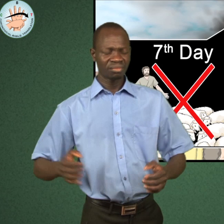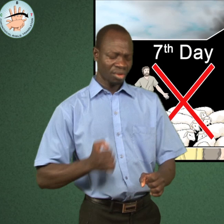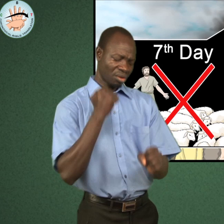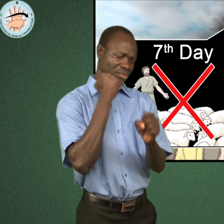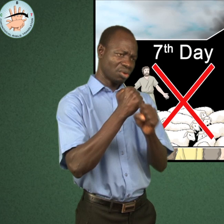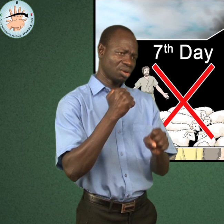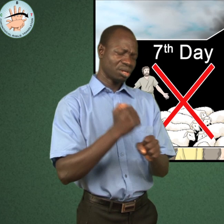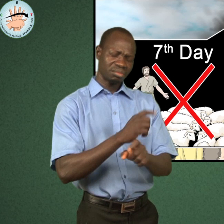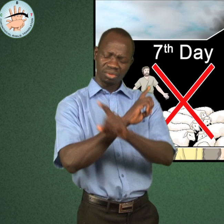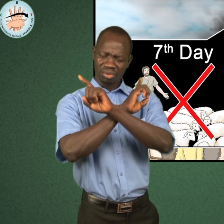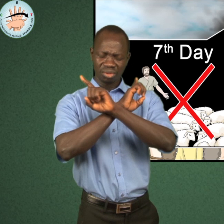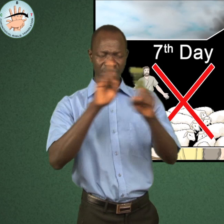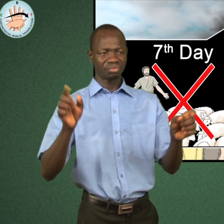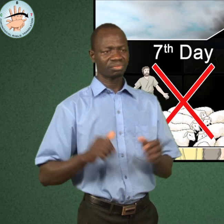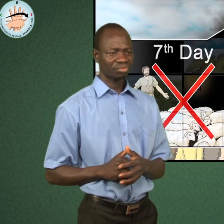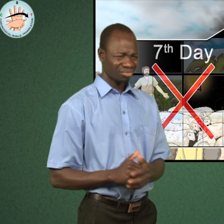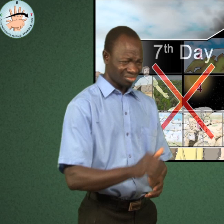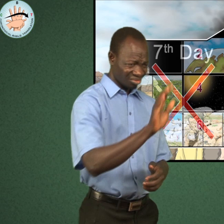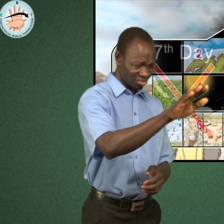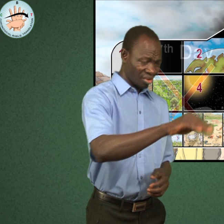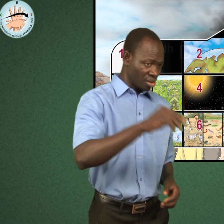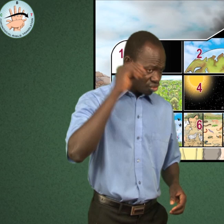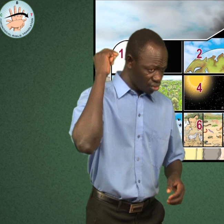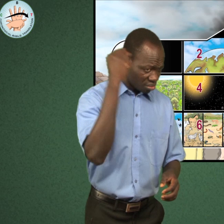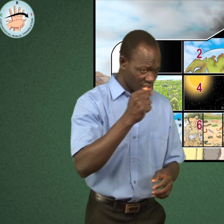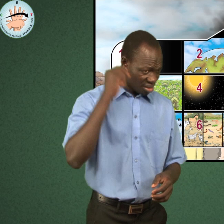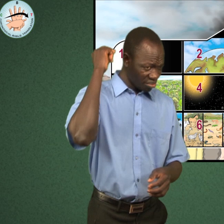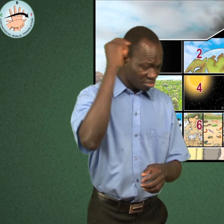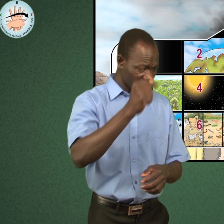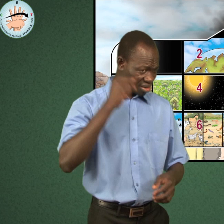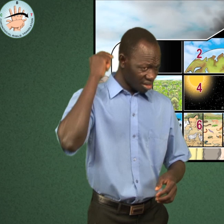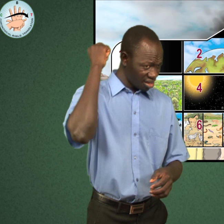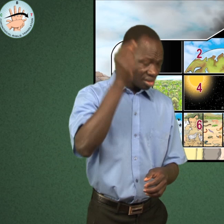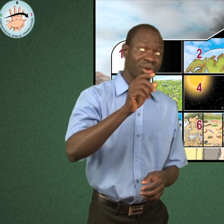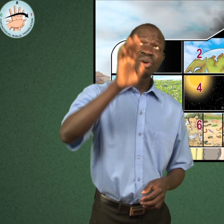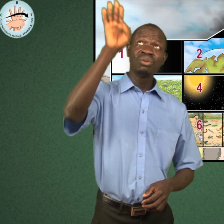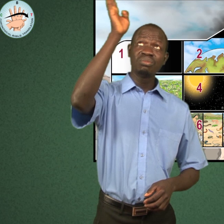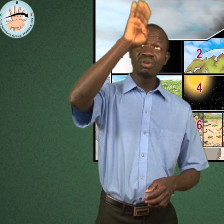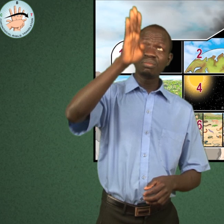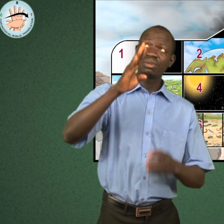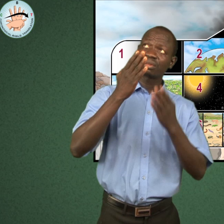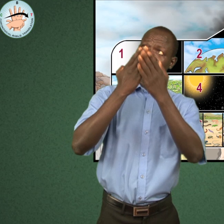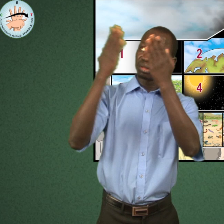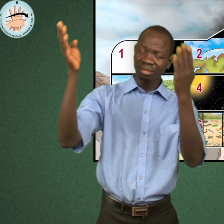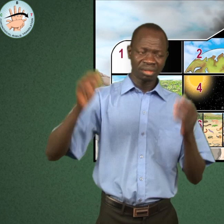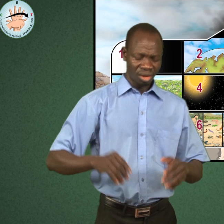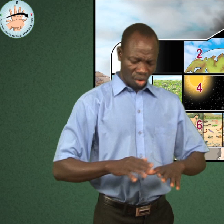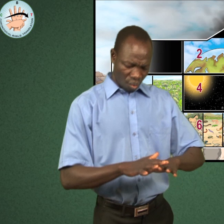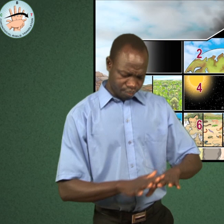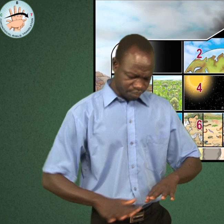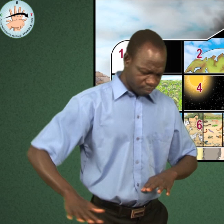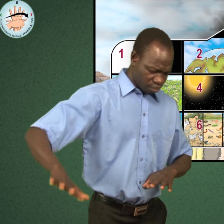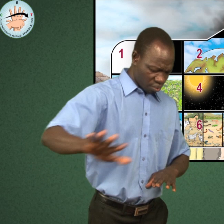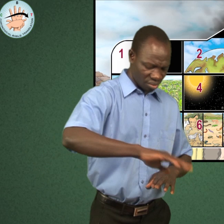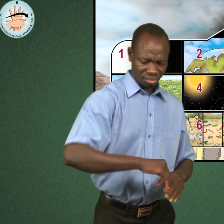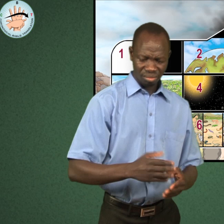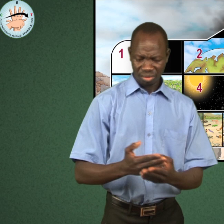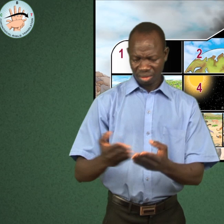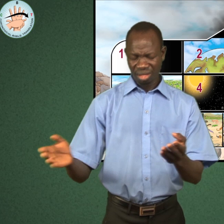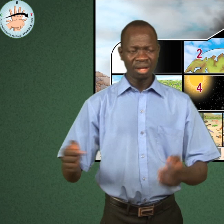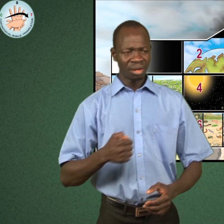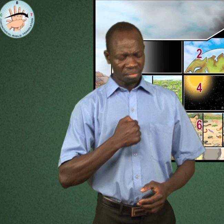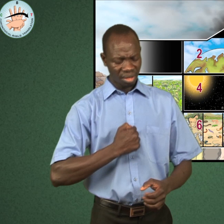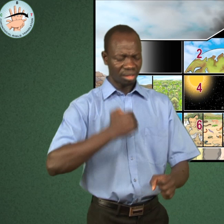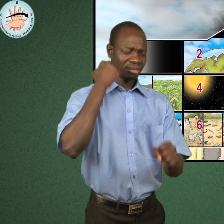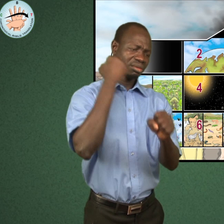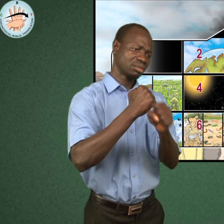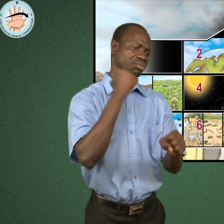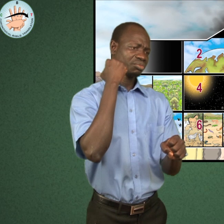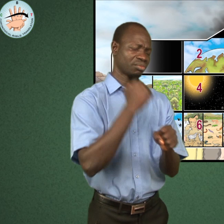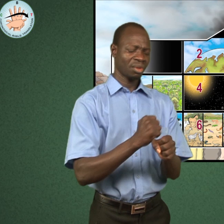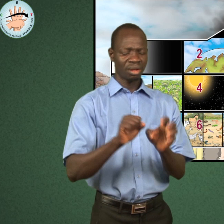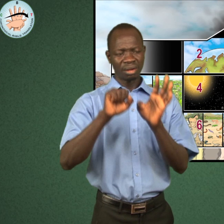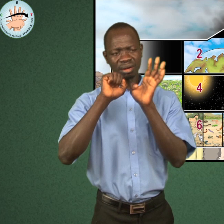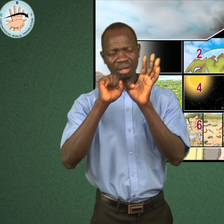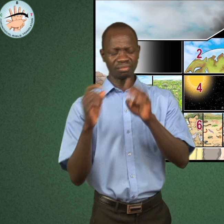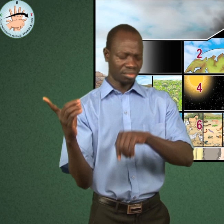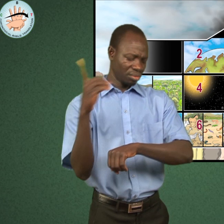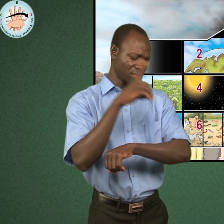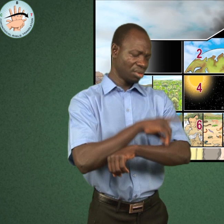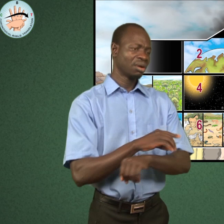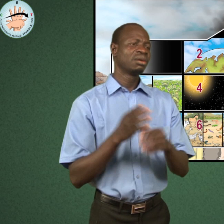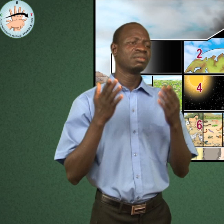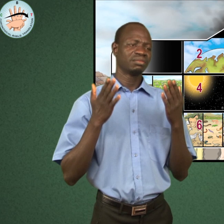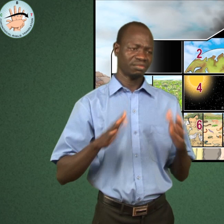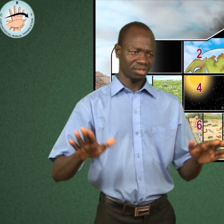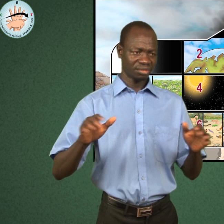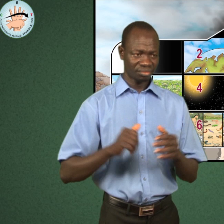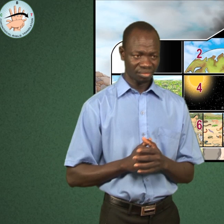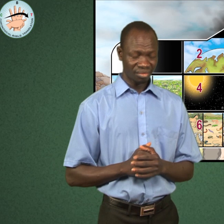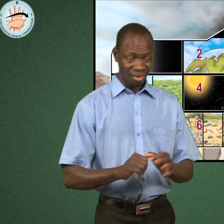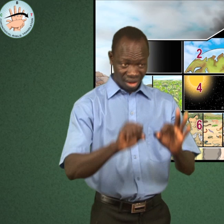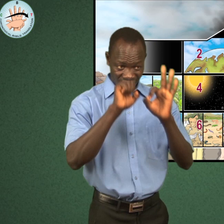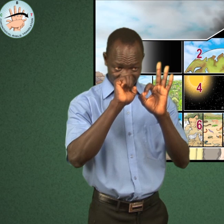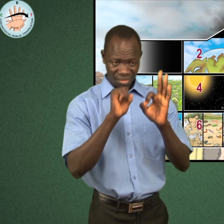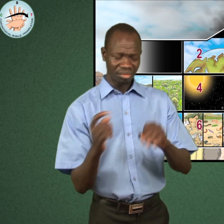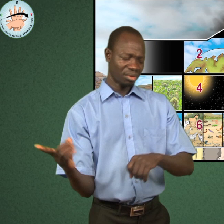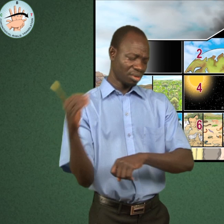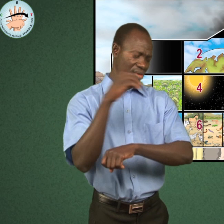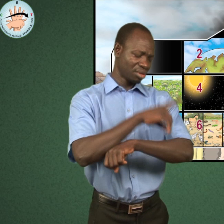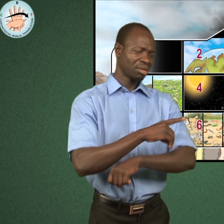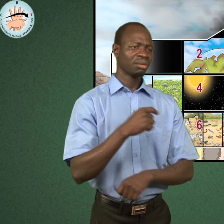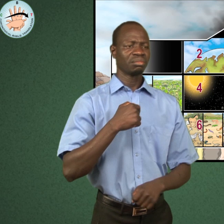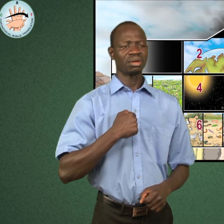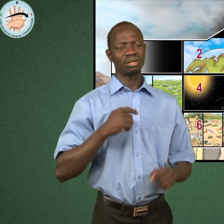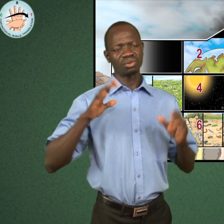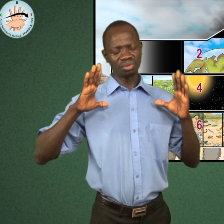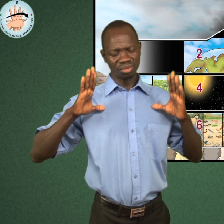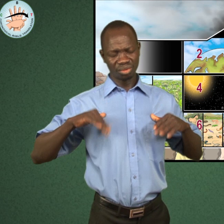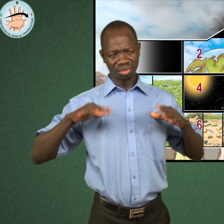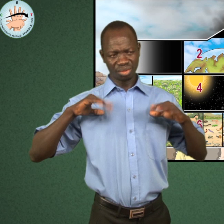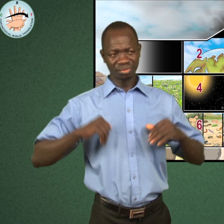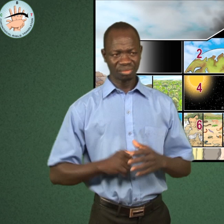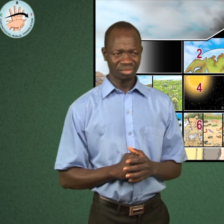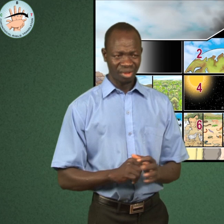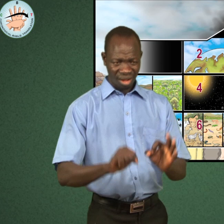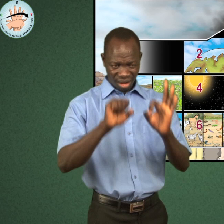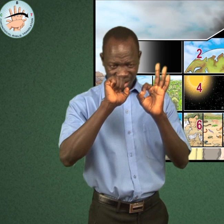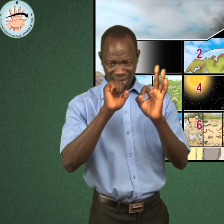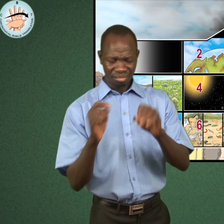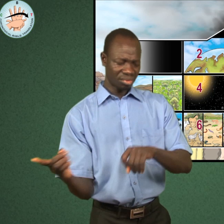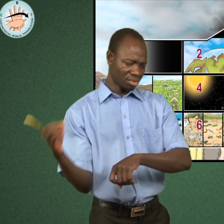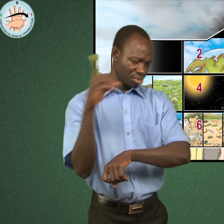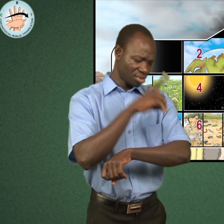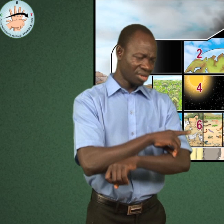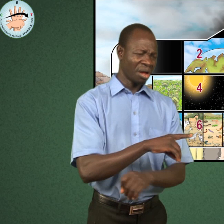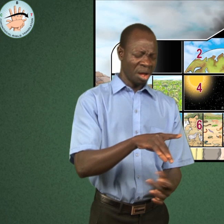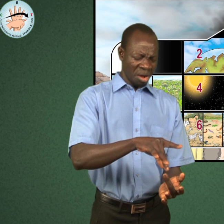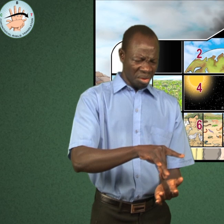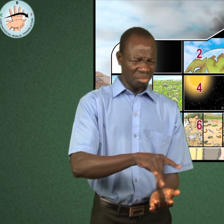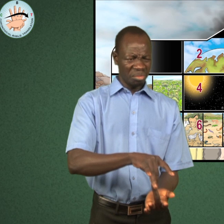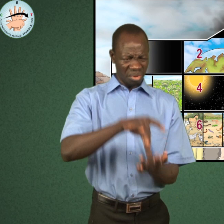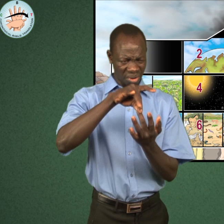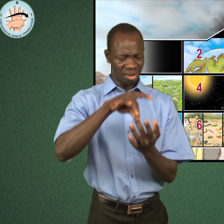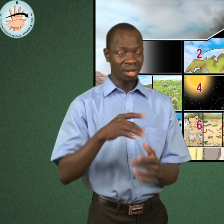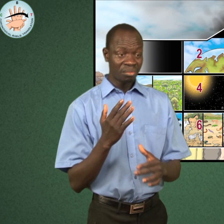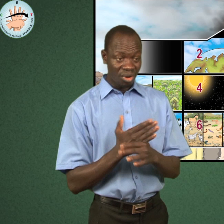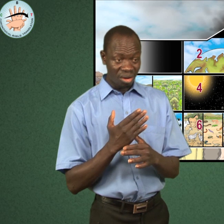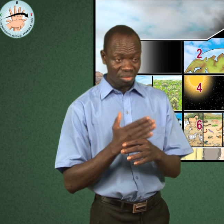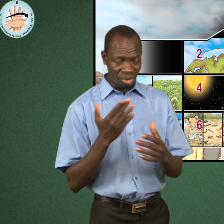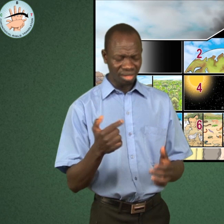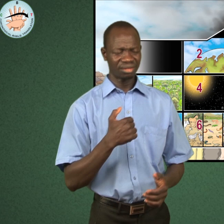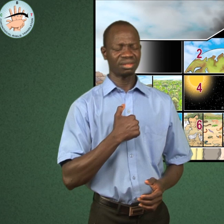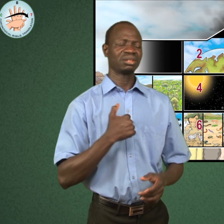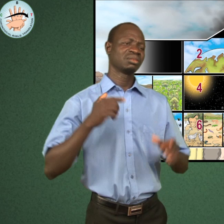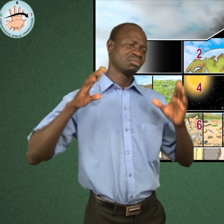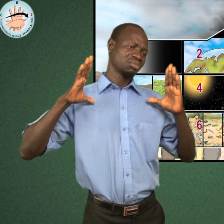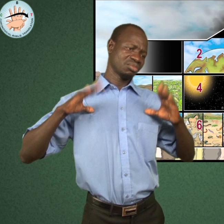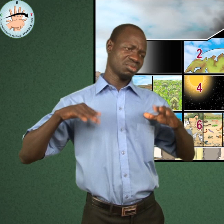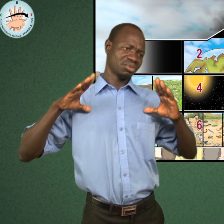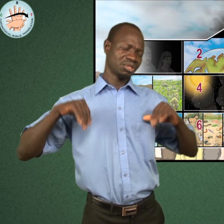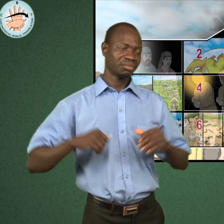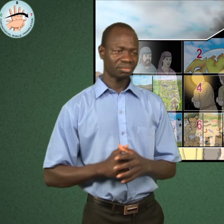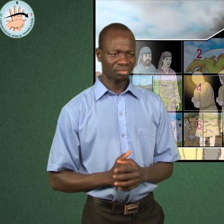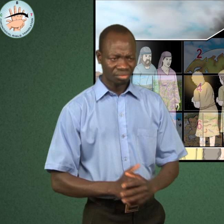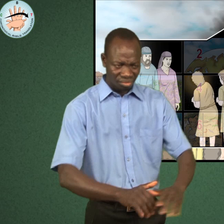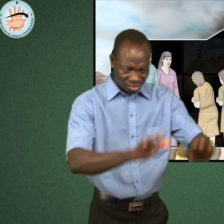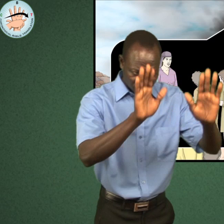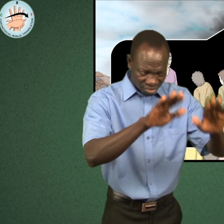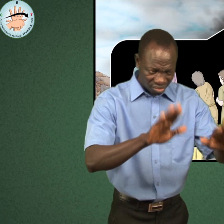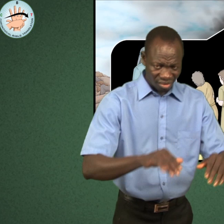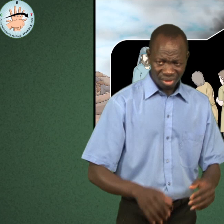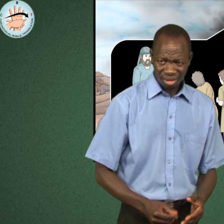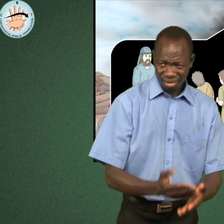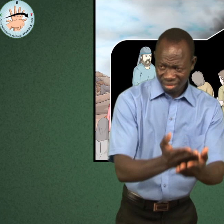For in six days the LORD made the heavens and the earth and the sea and all that is in them, but on the seventh day He rested. Therefore the LORD blessed the Sabbath day and set it apart as holy.